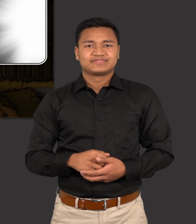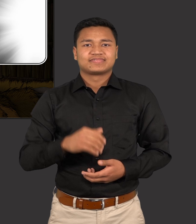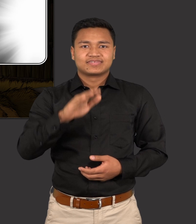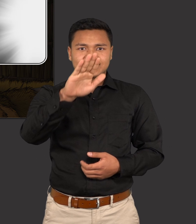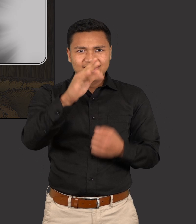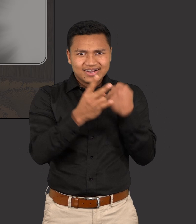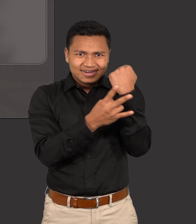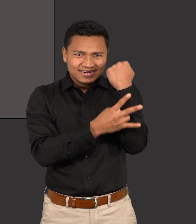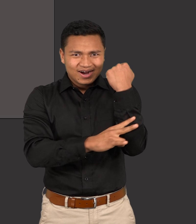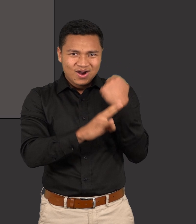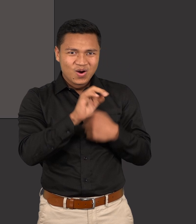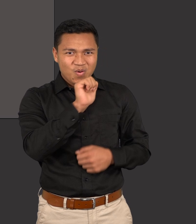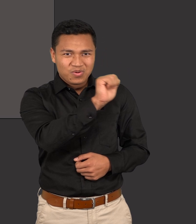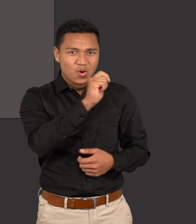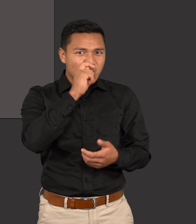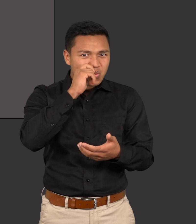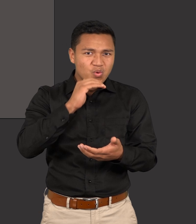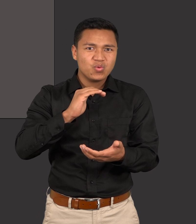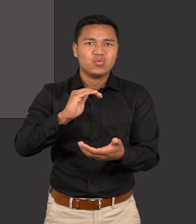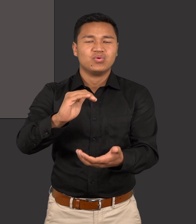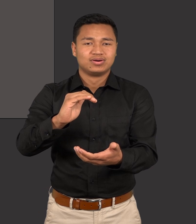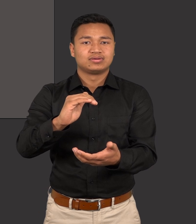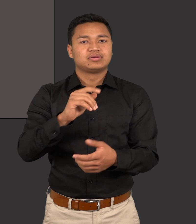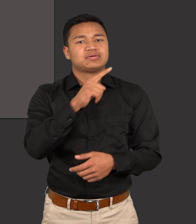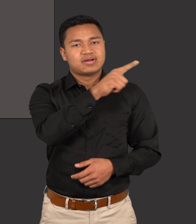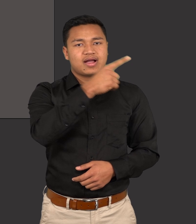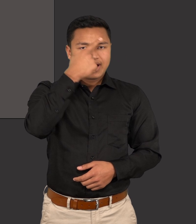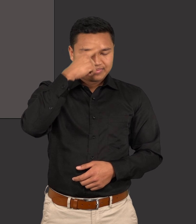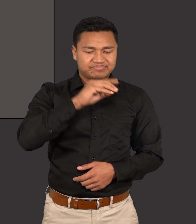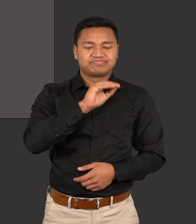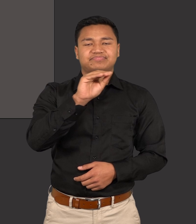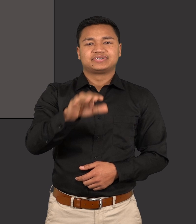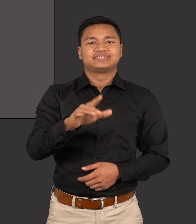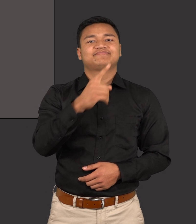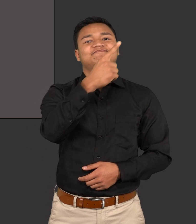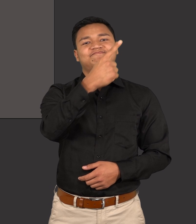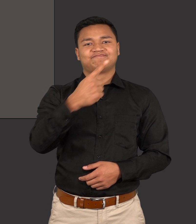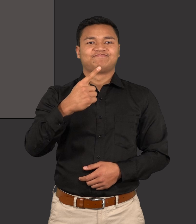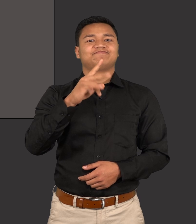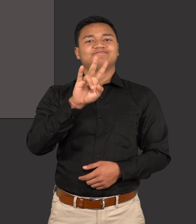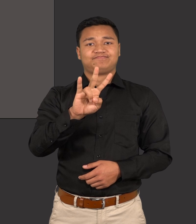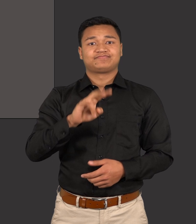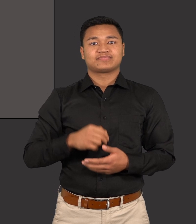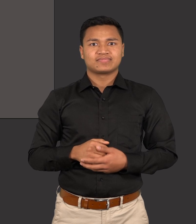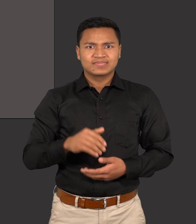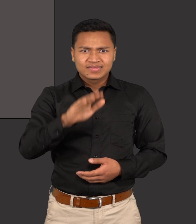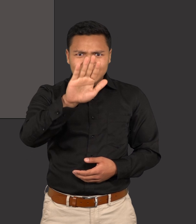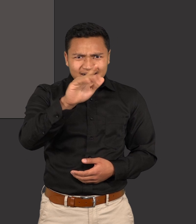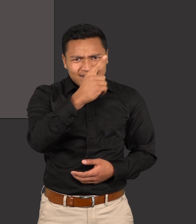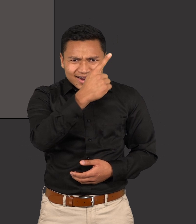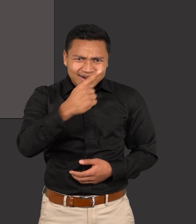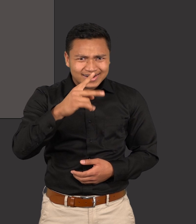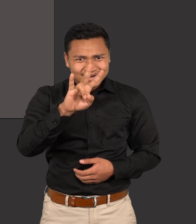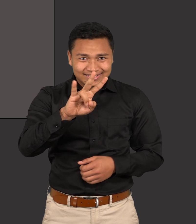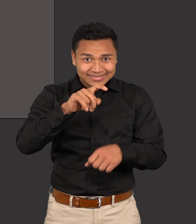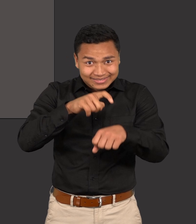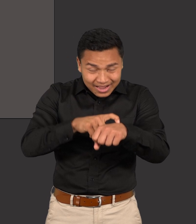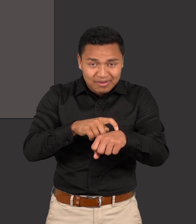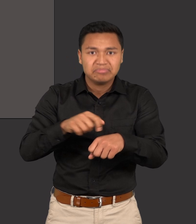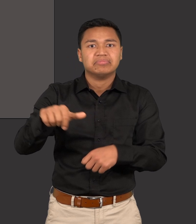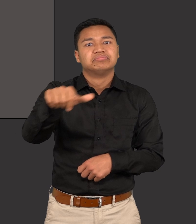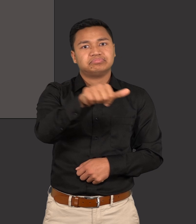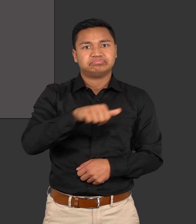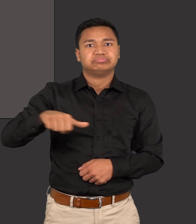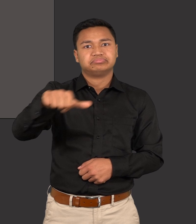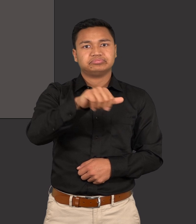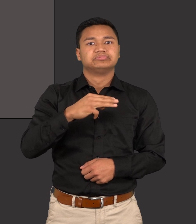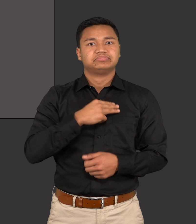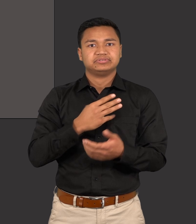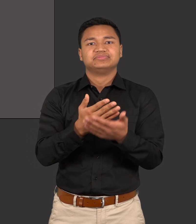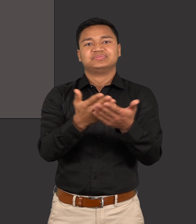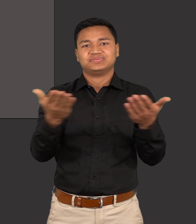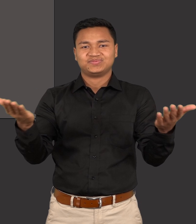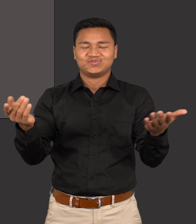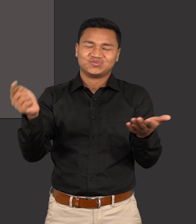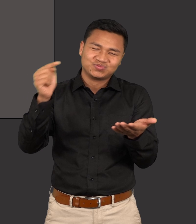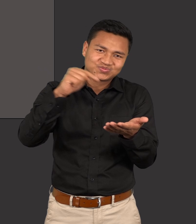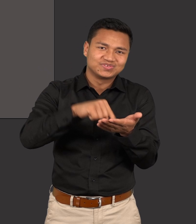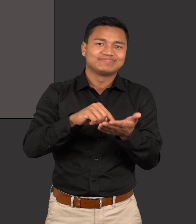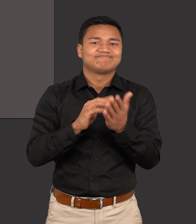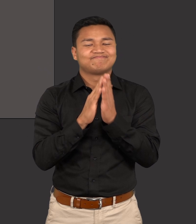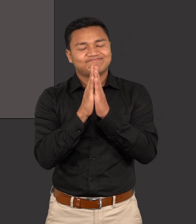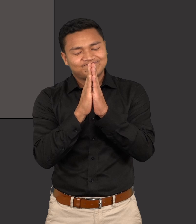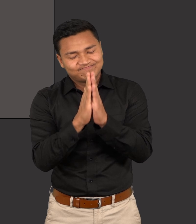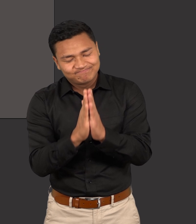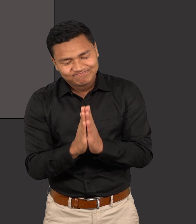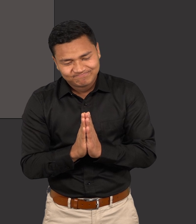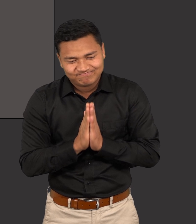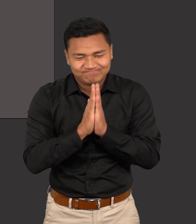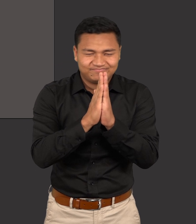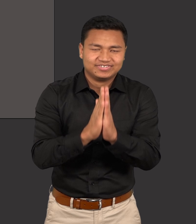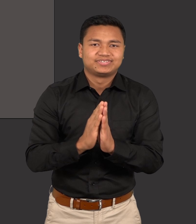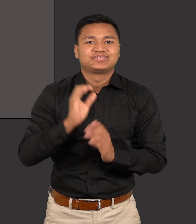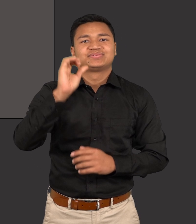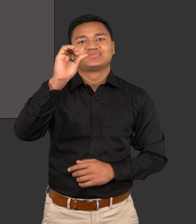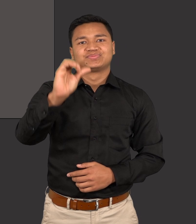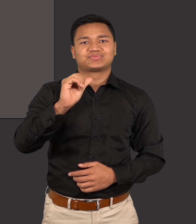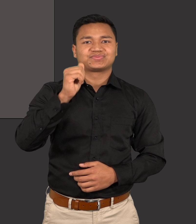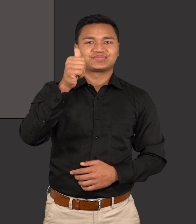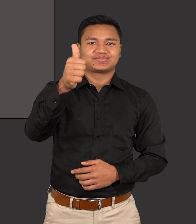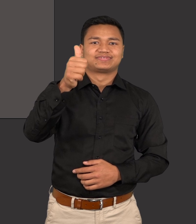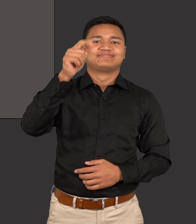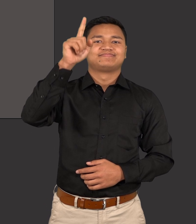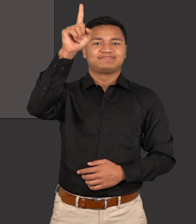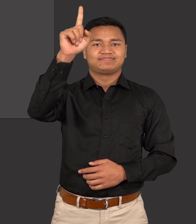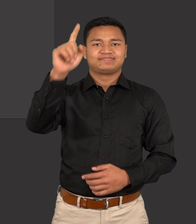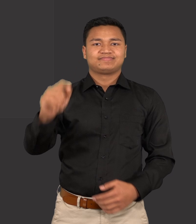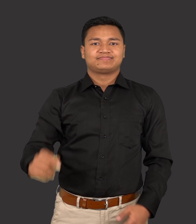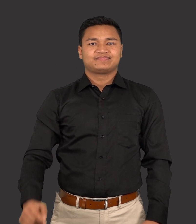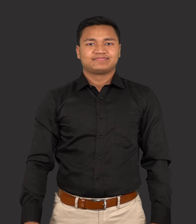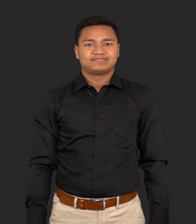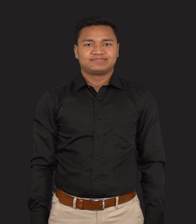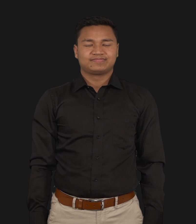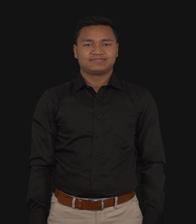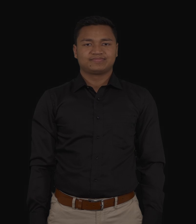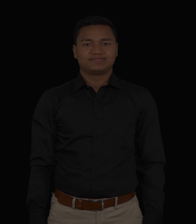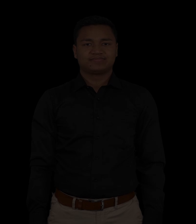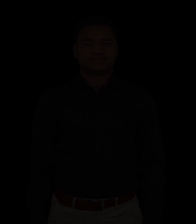And to Seth also a son was born, and he called him Enosh. At that time men began to call upon the name of the LORD.